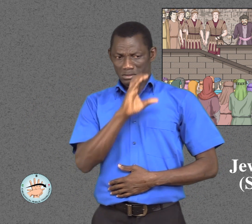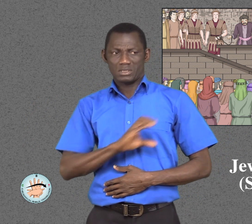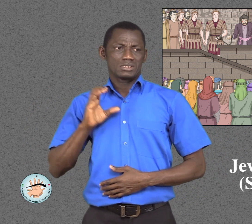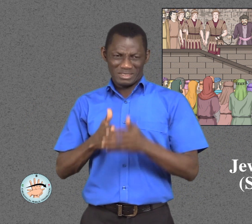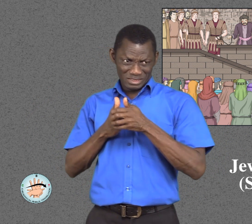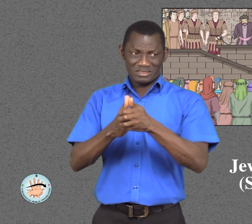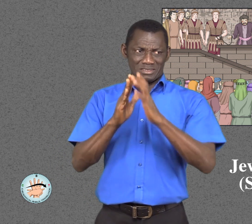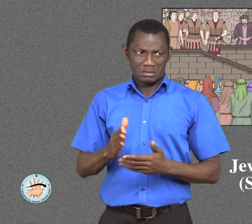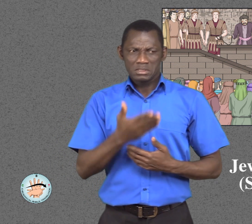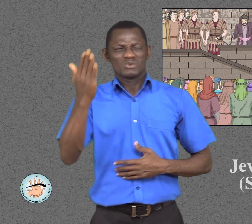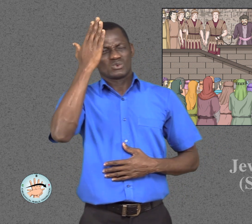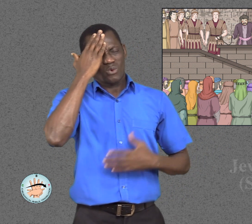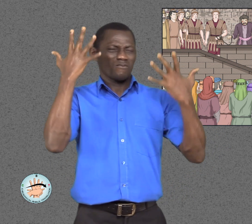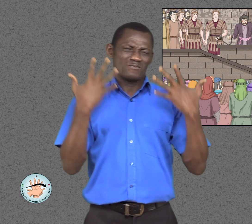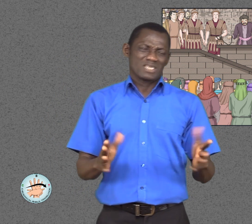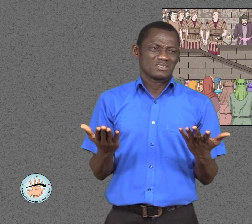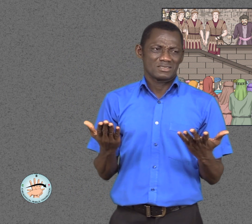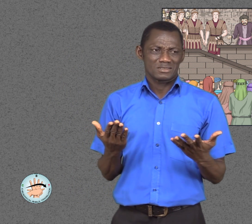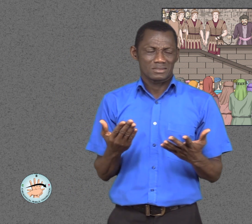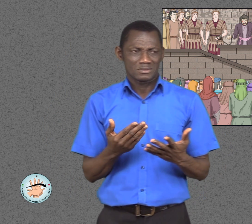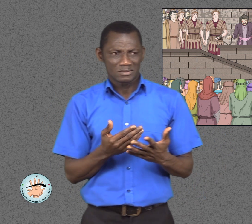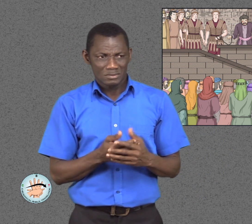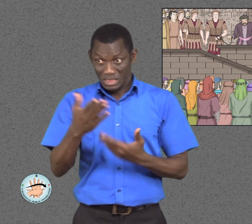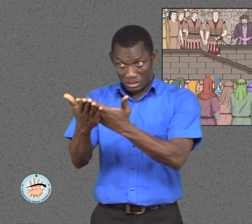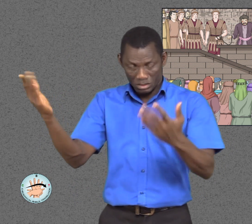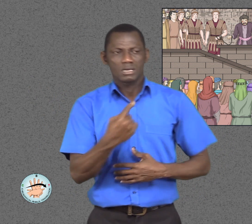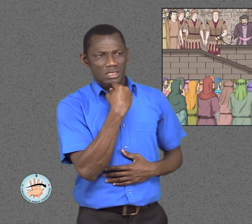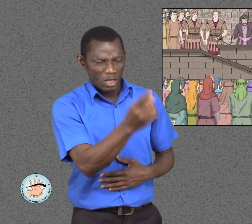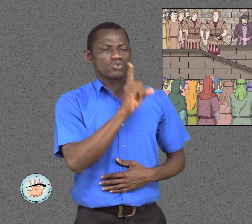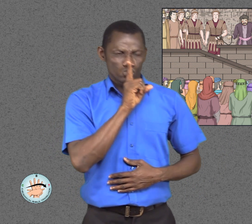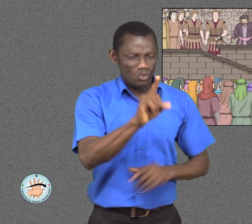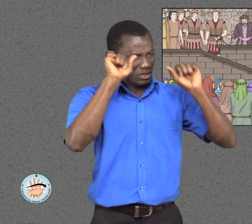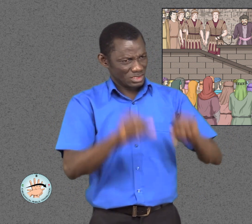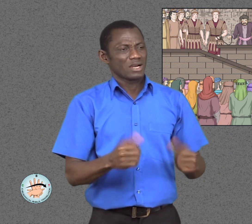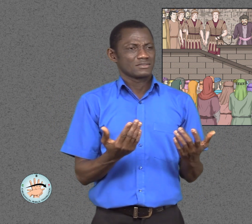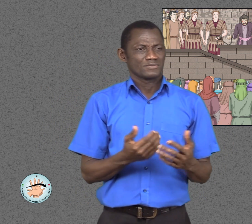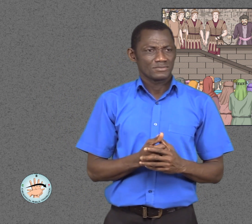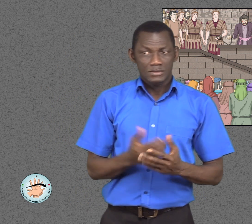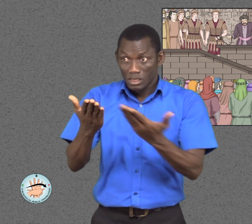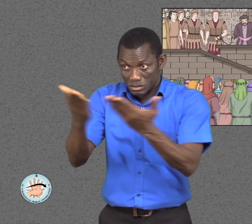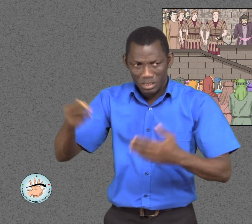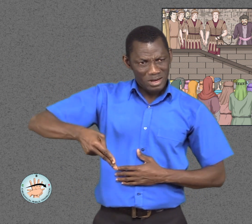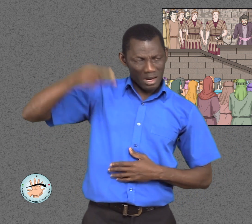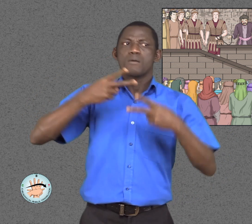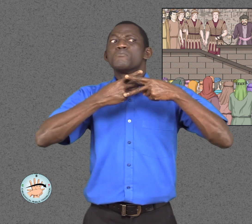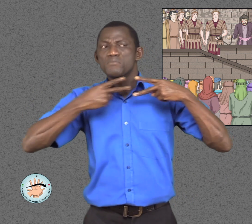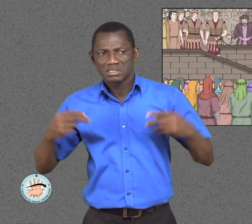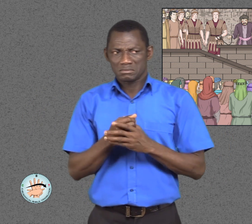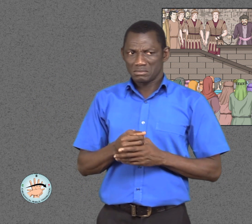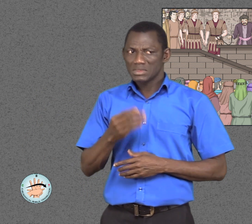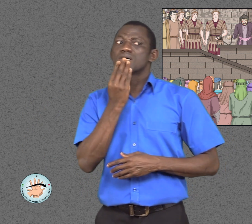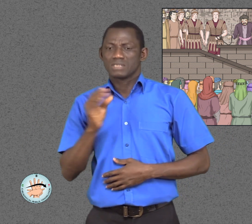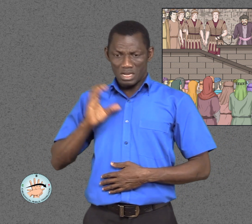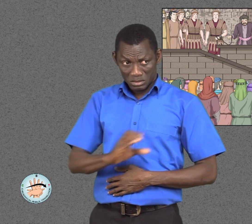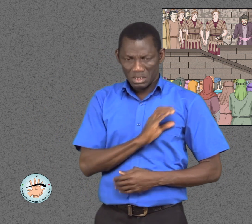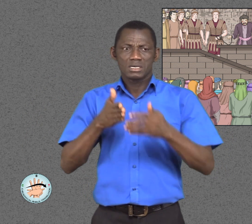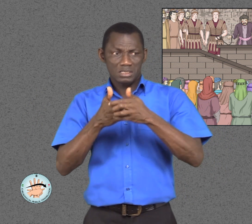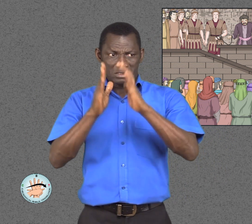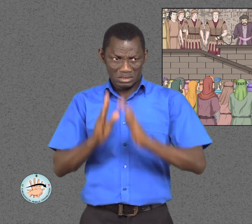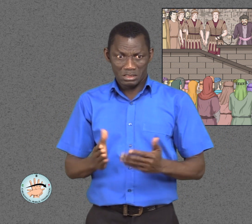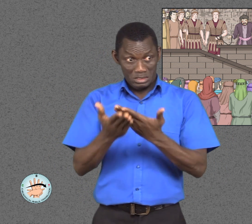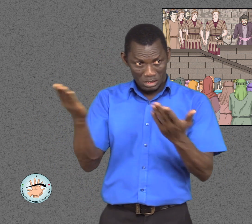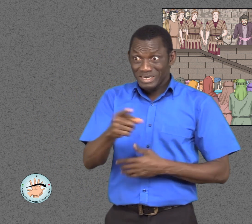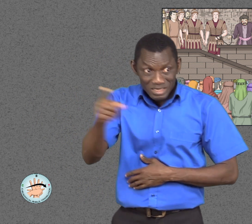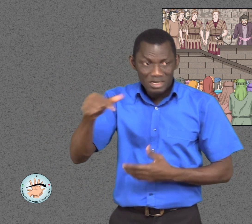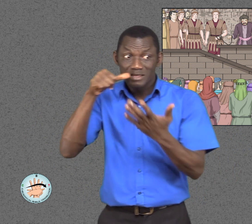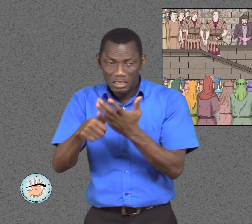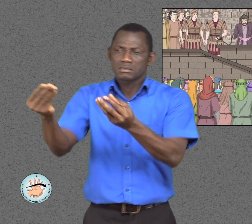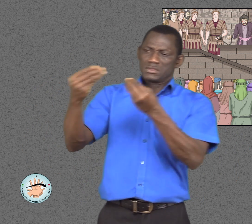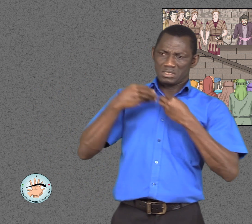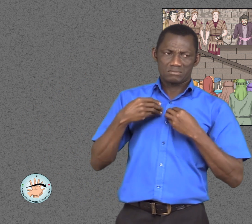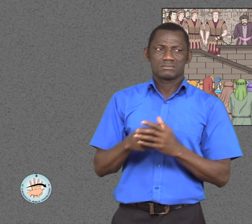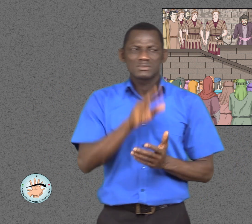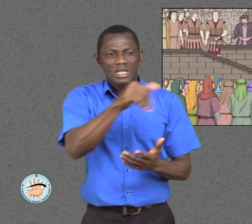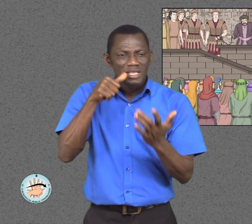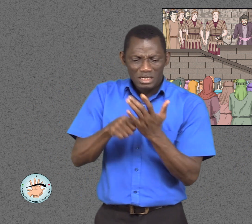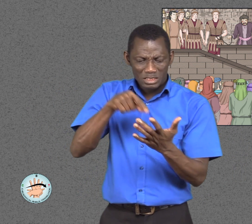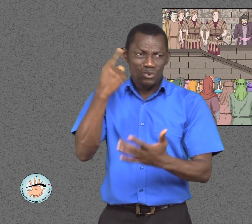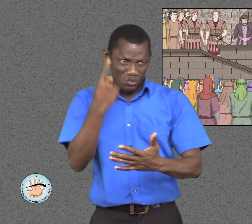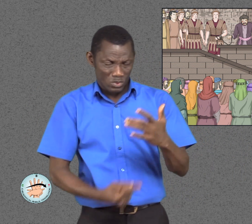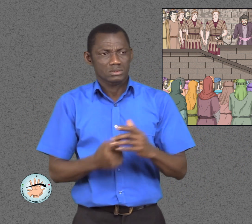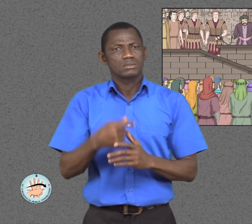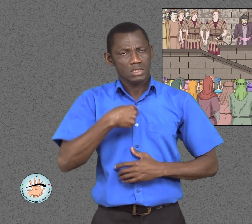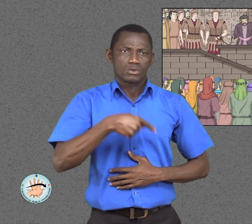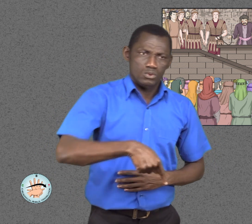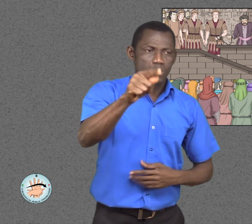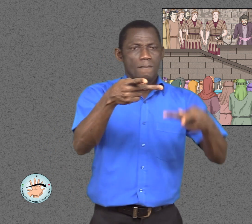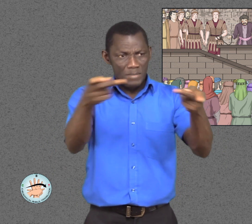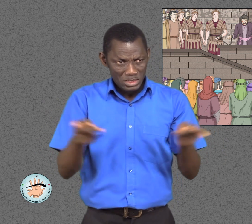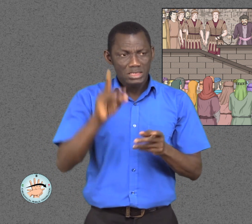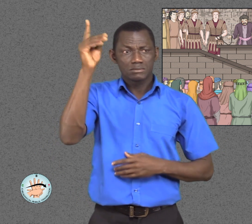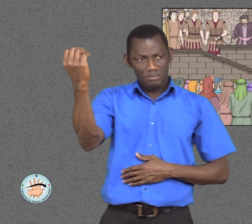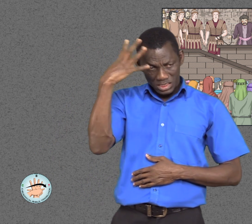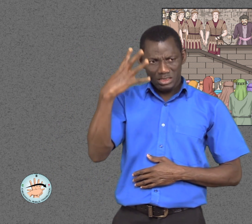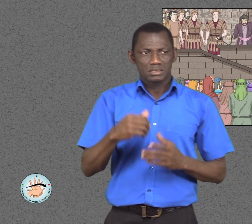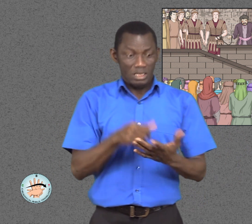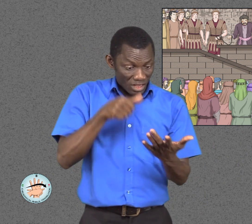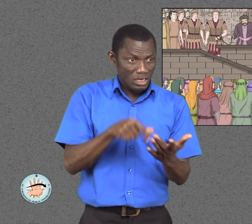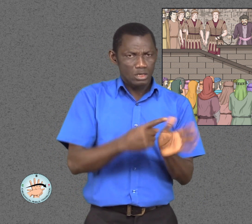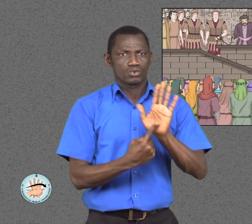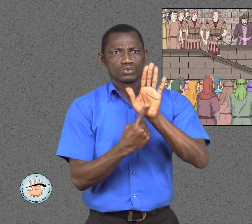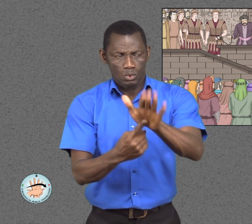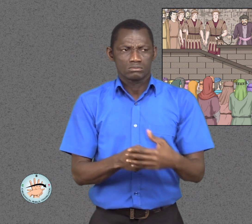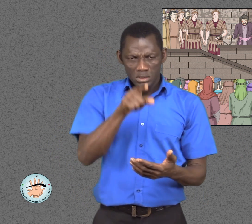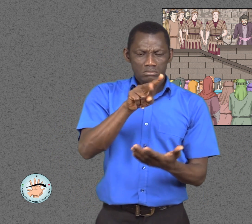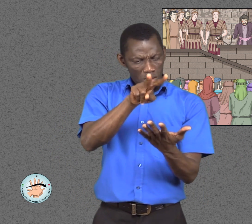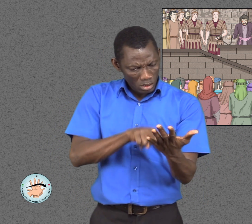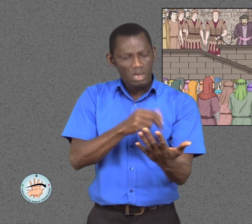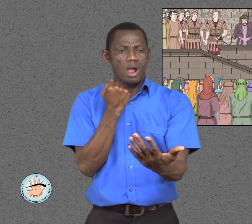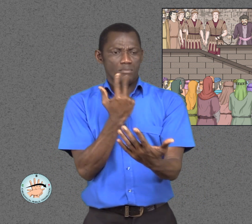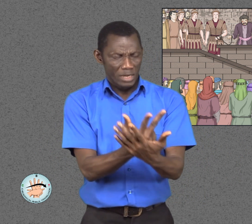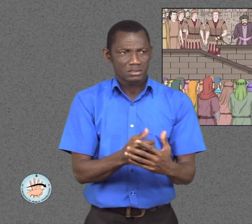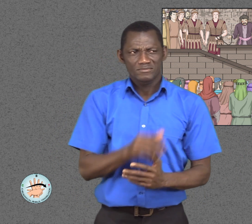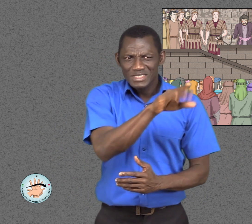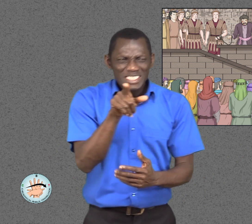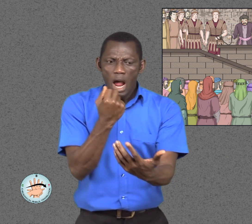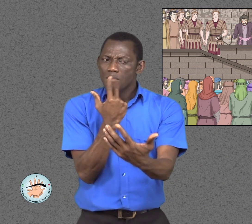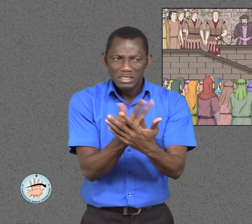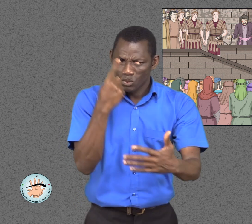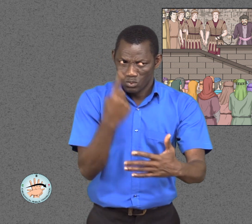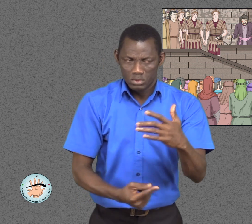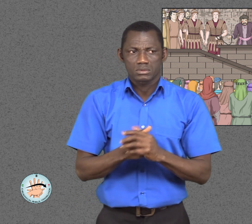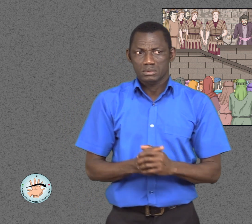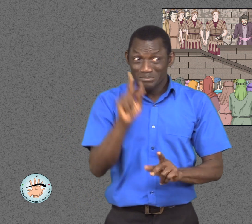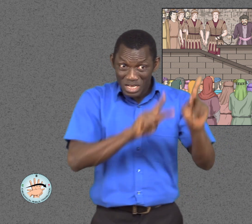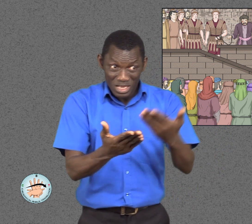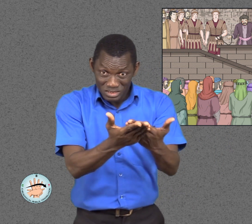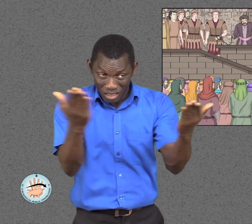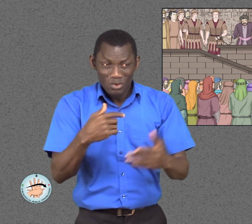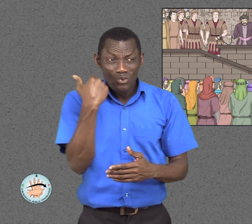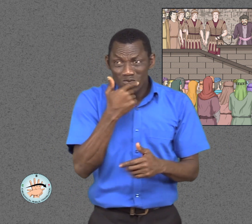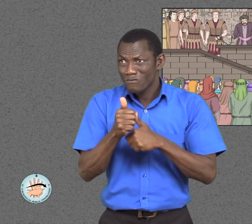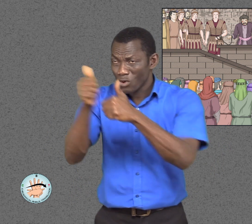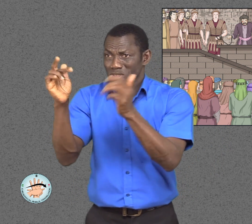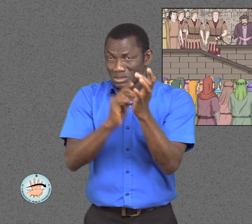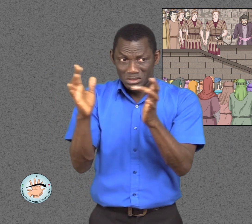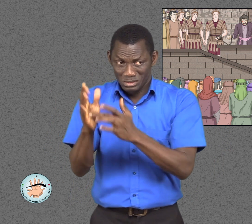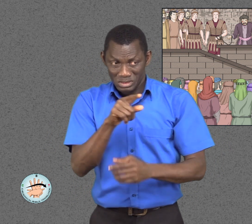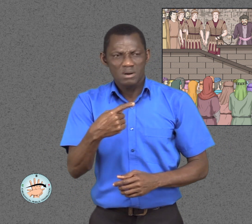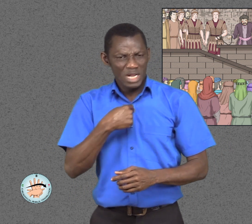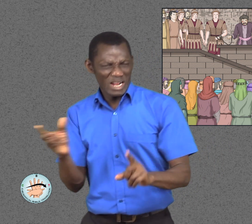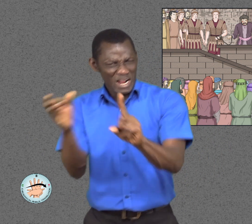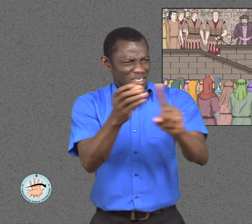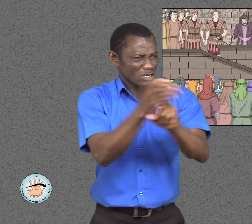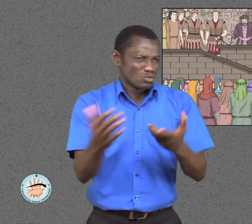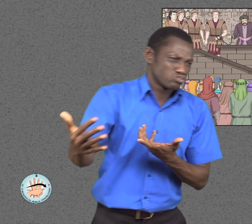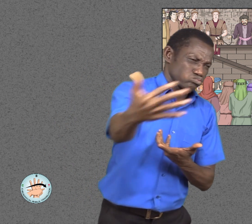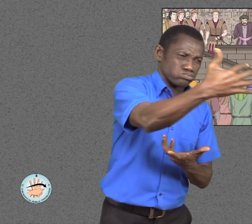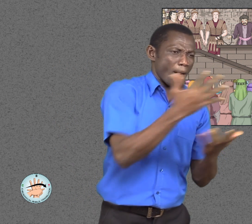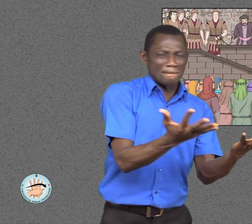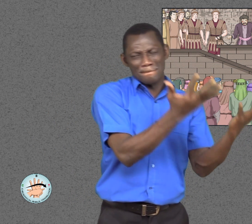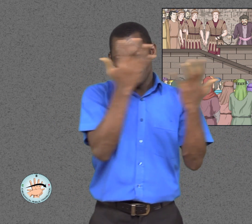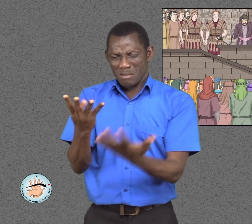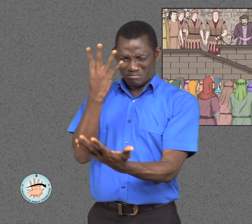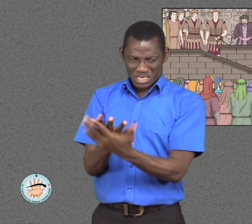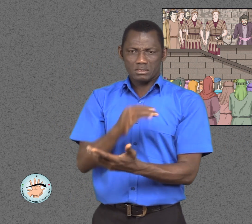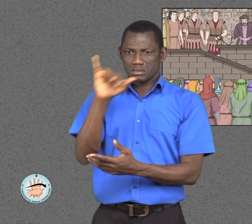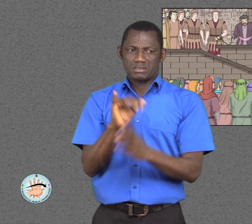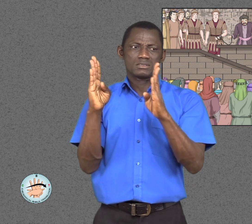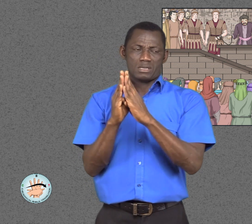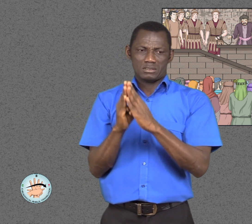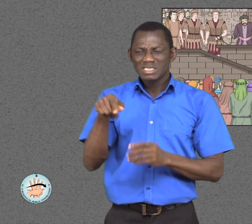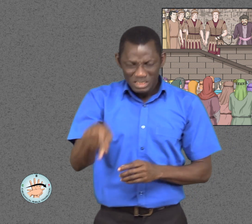I even obtained letters from them to their brothers in Damascus, and I was on my way to apprehend these people and bring them to Jerusalem to be punished.